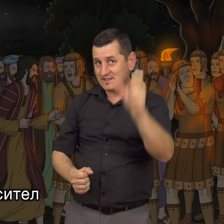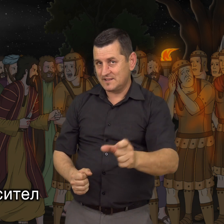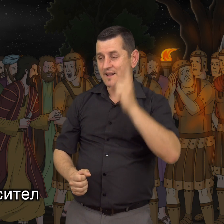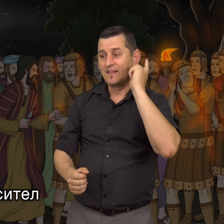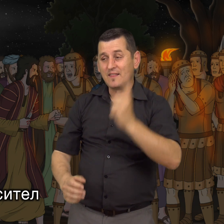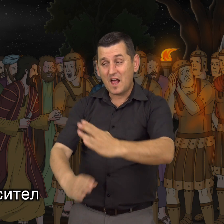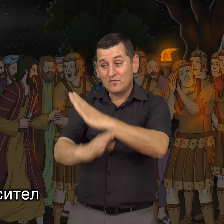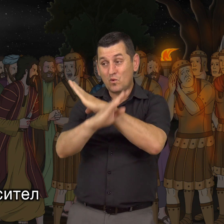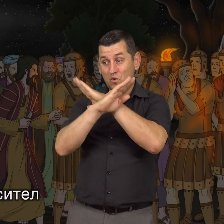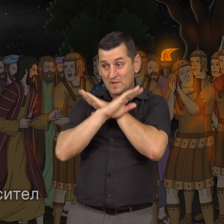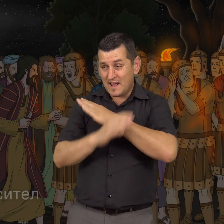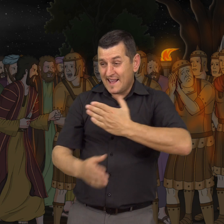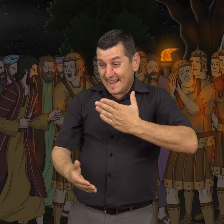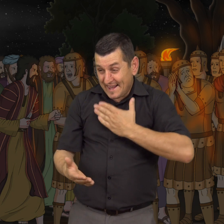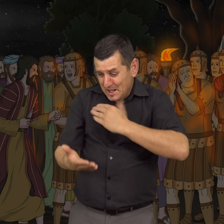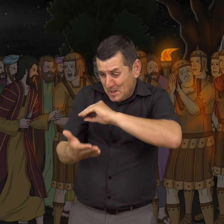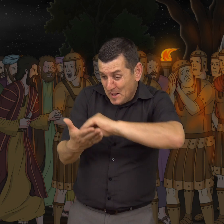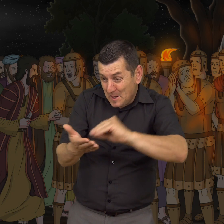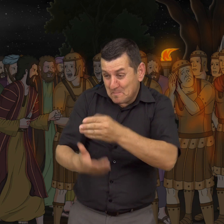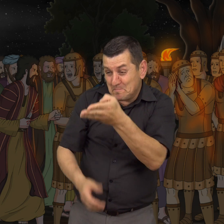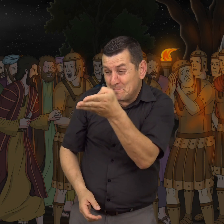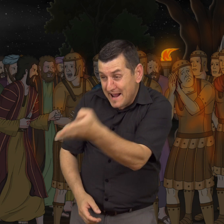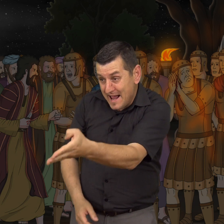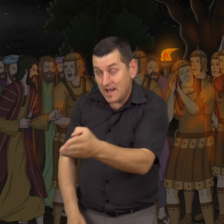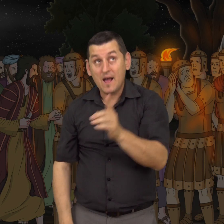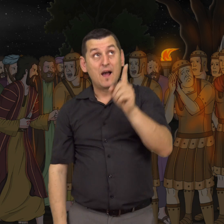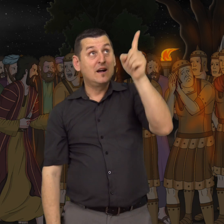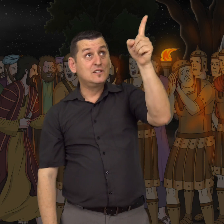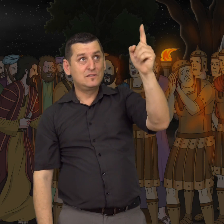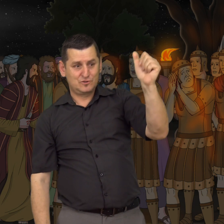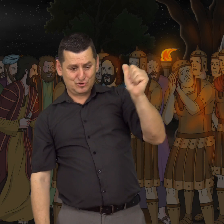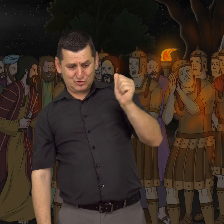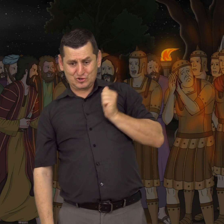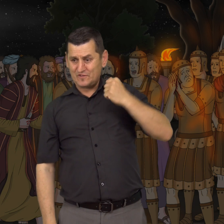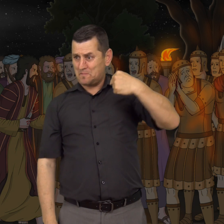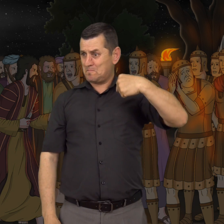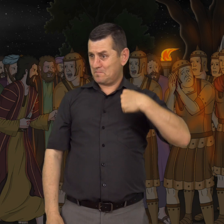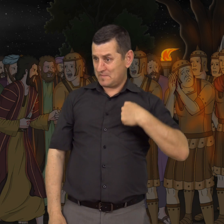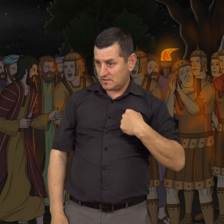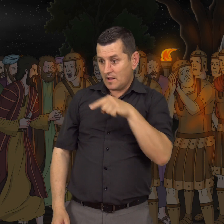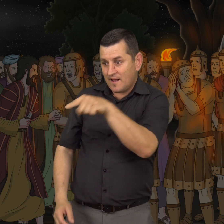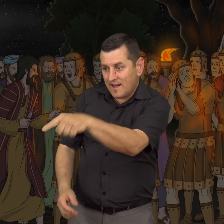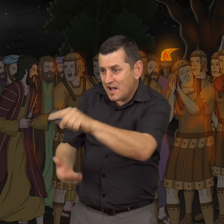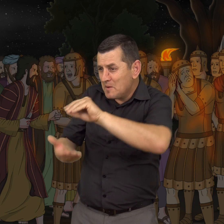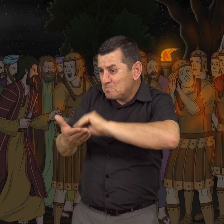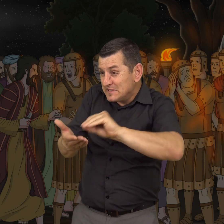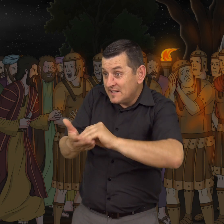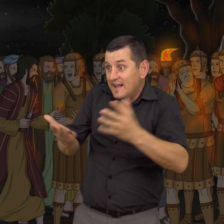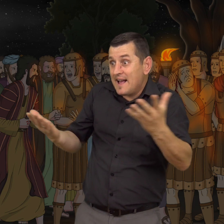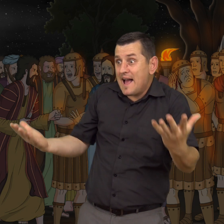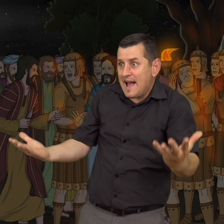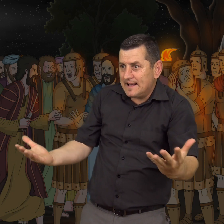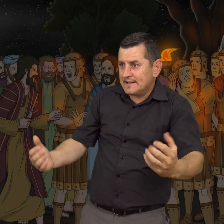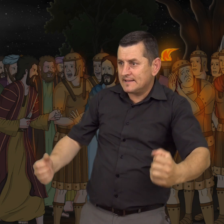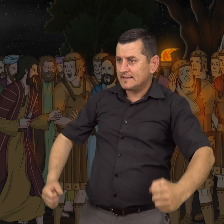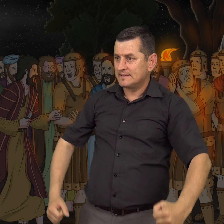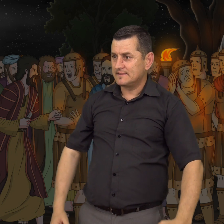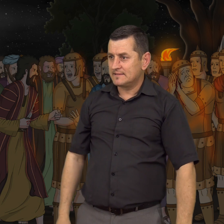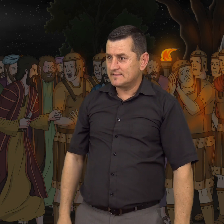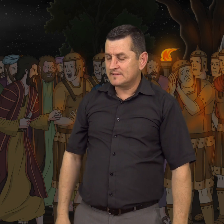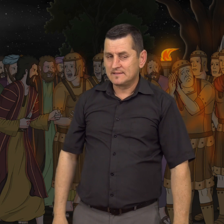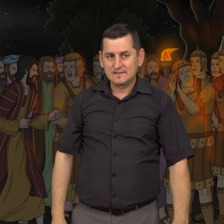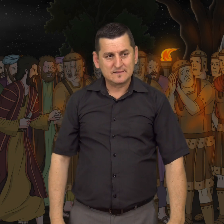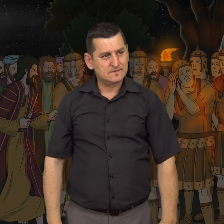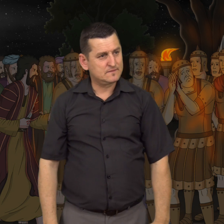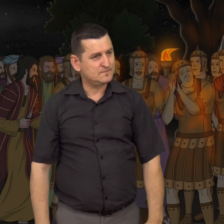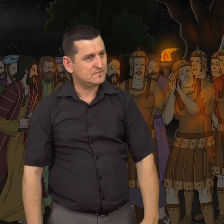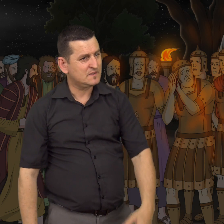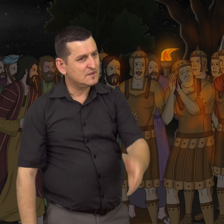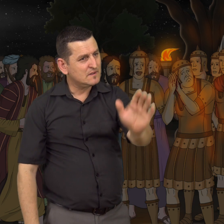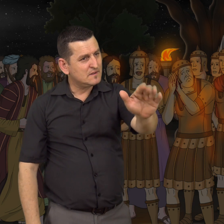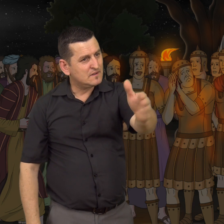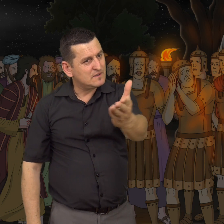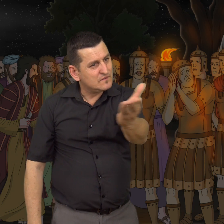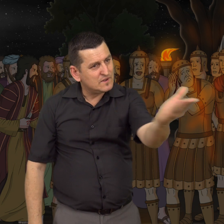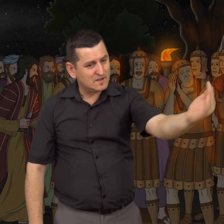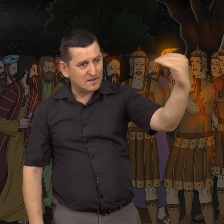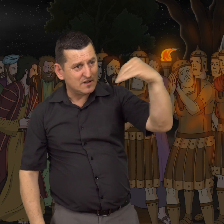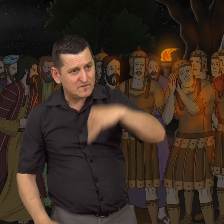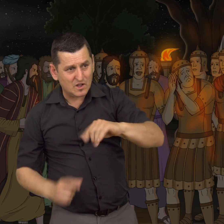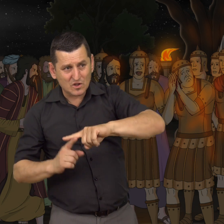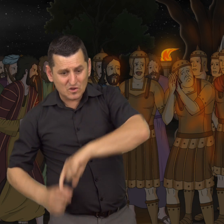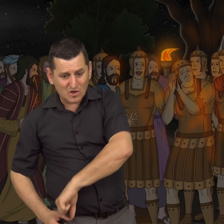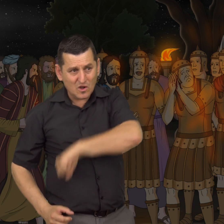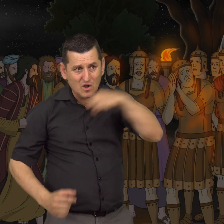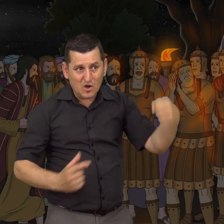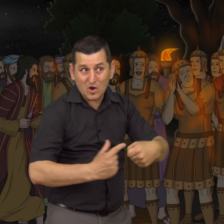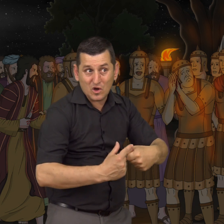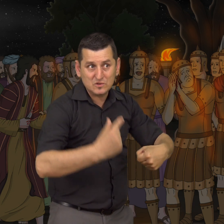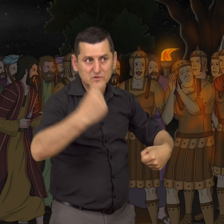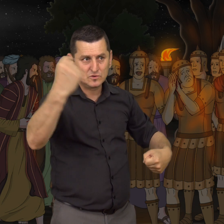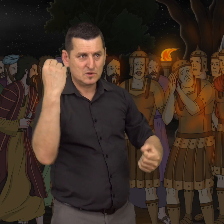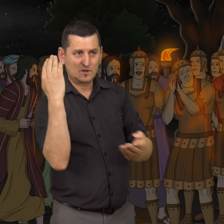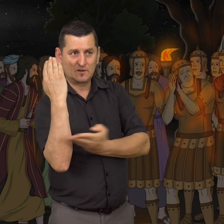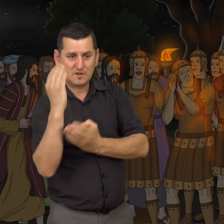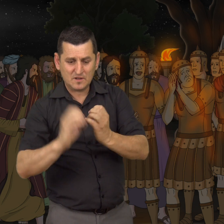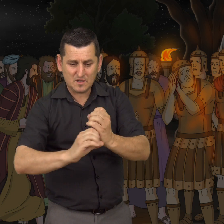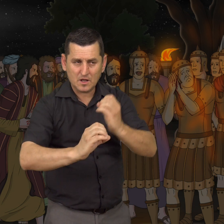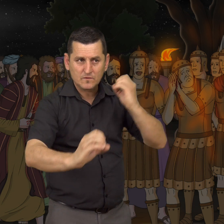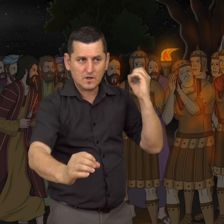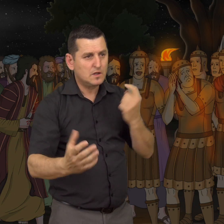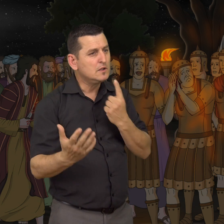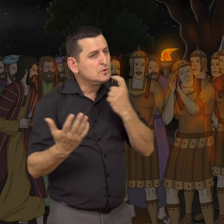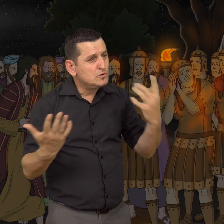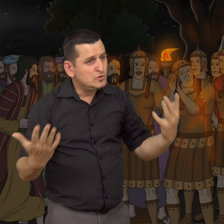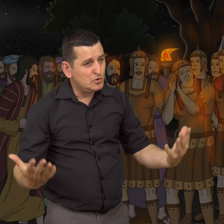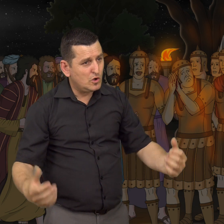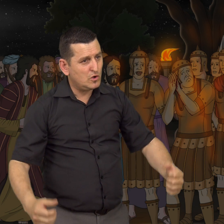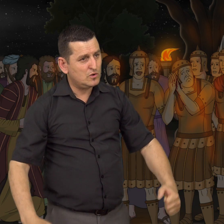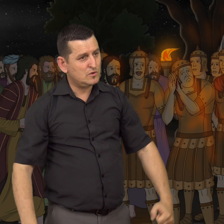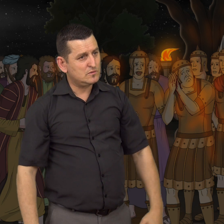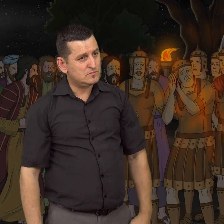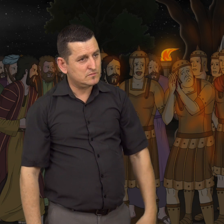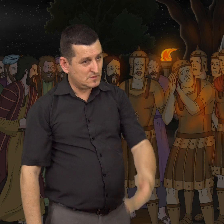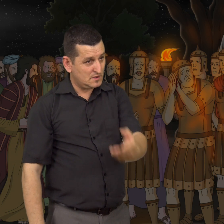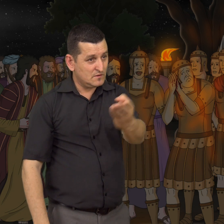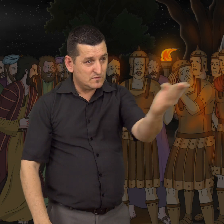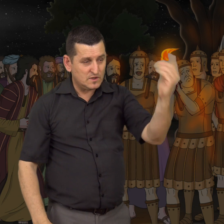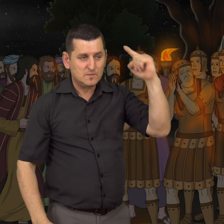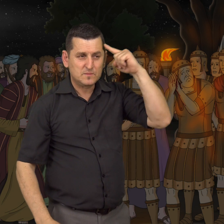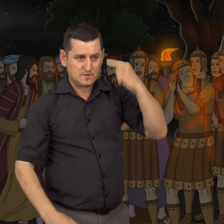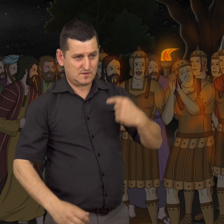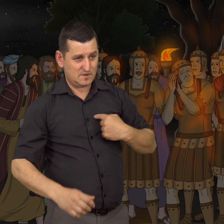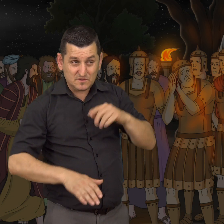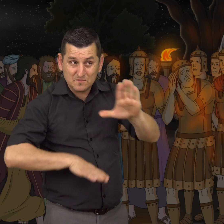But how then would the Scriptures be fulfilled that say it must happen this way?”